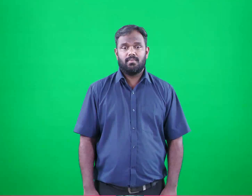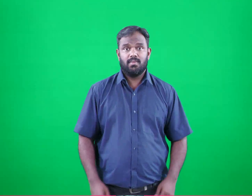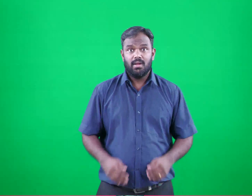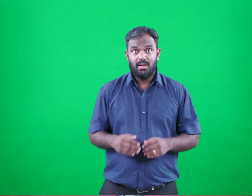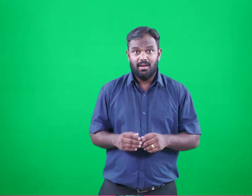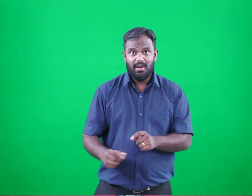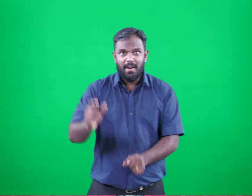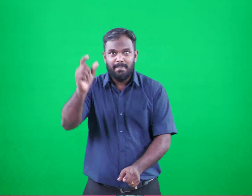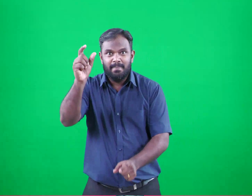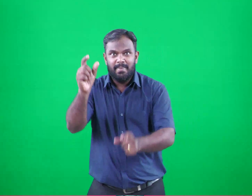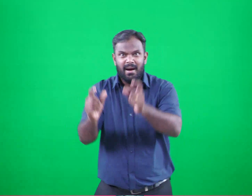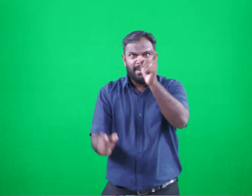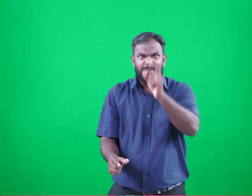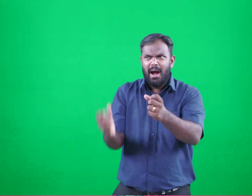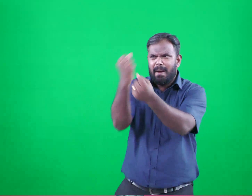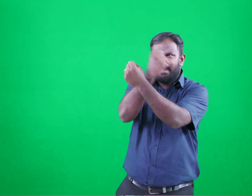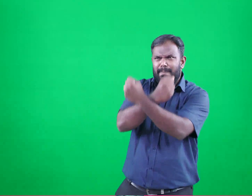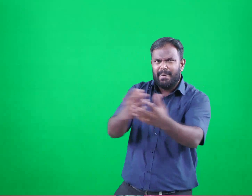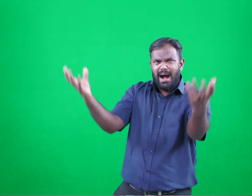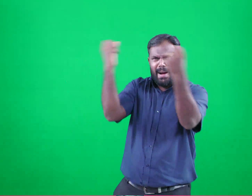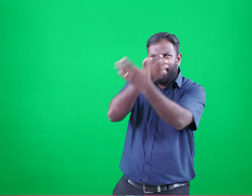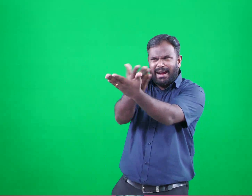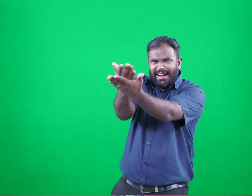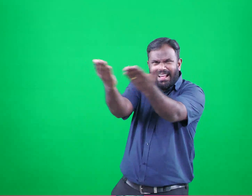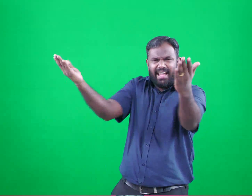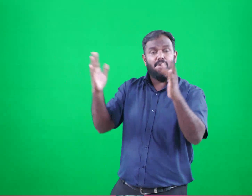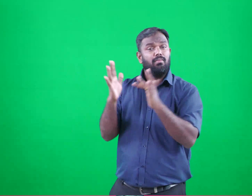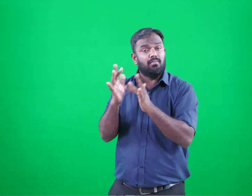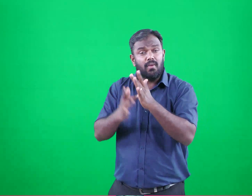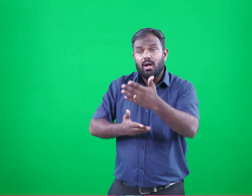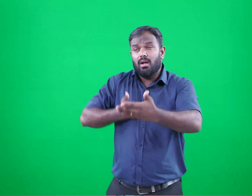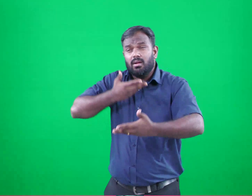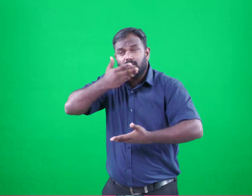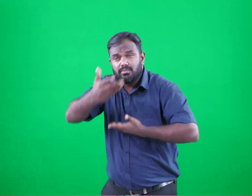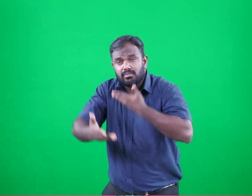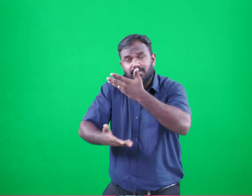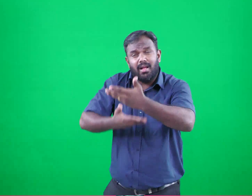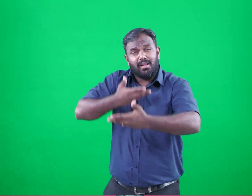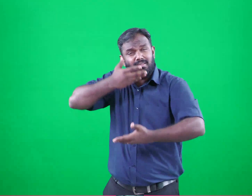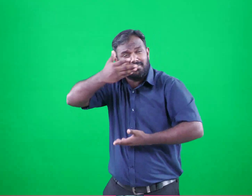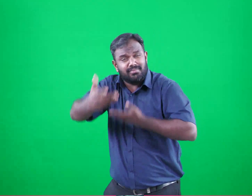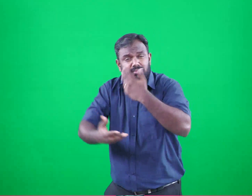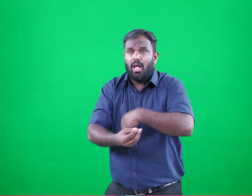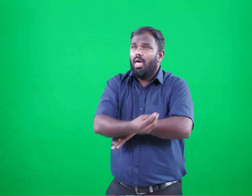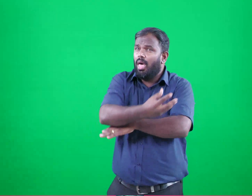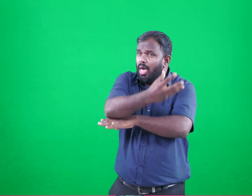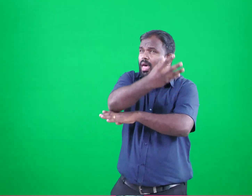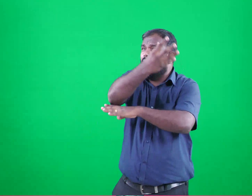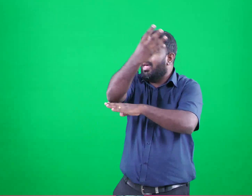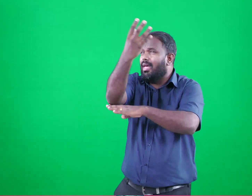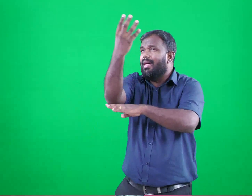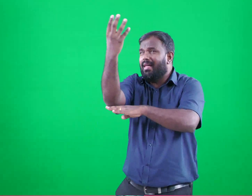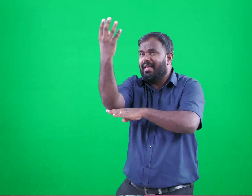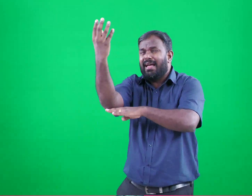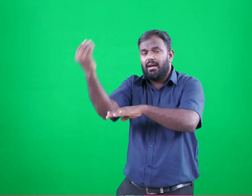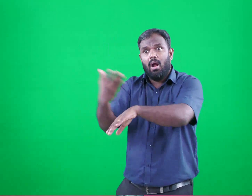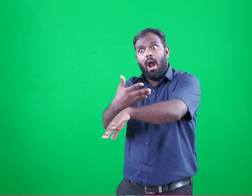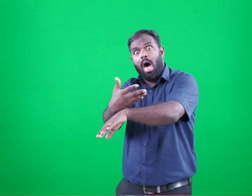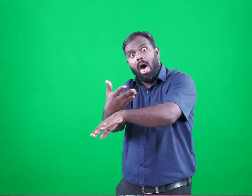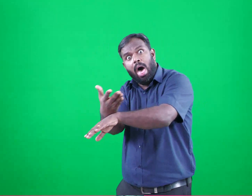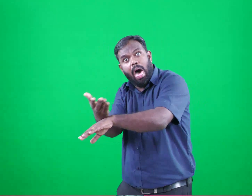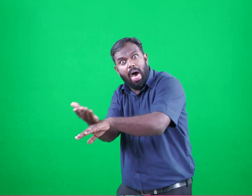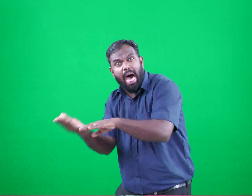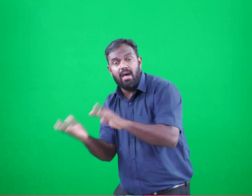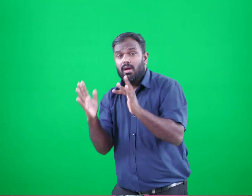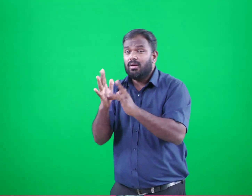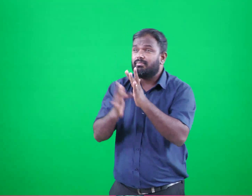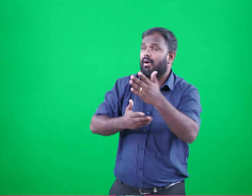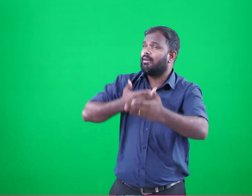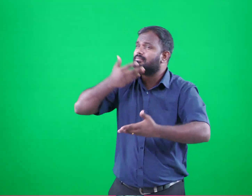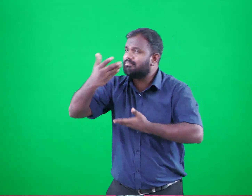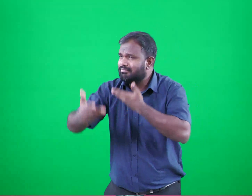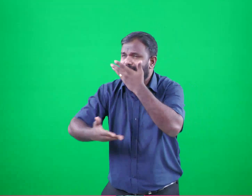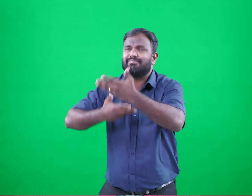By now the hour was already late.